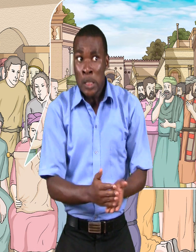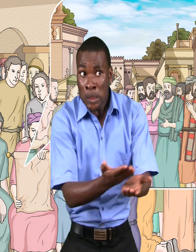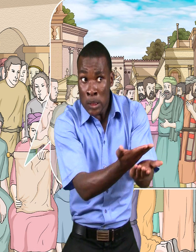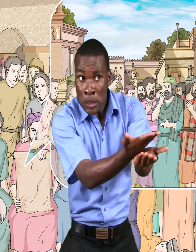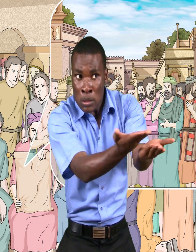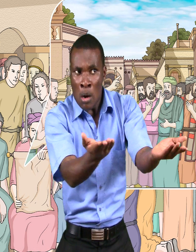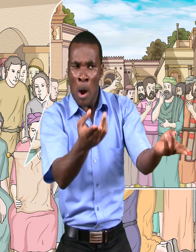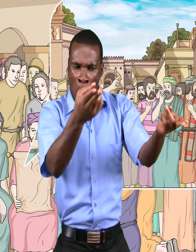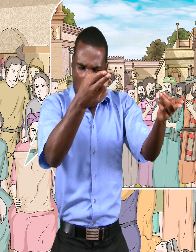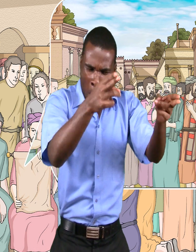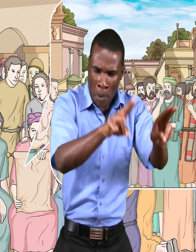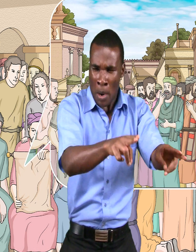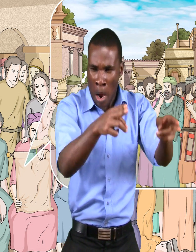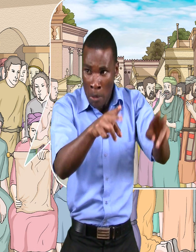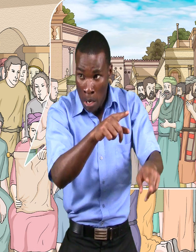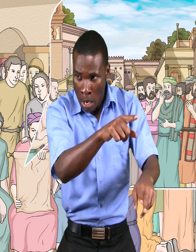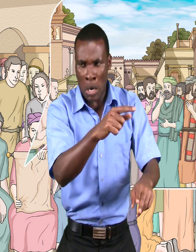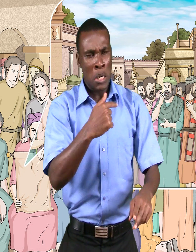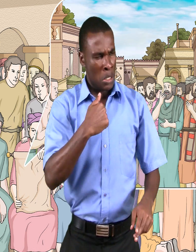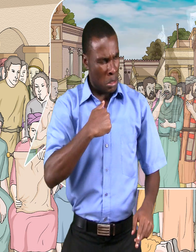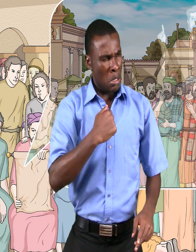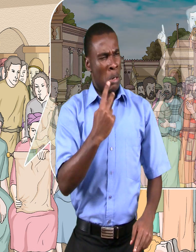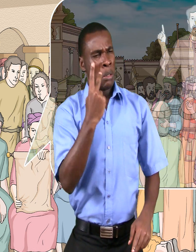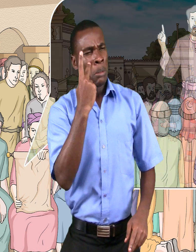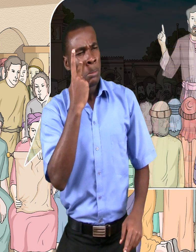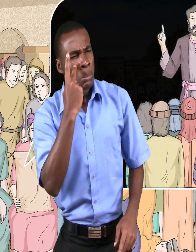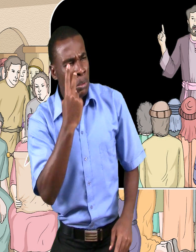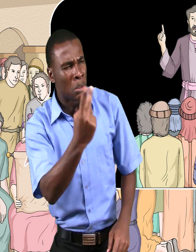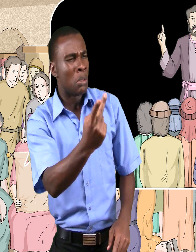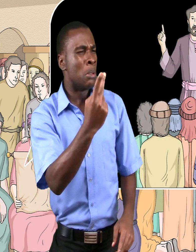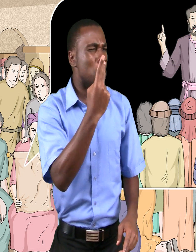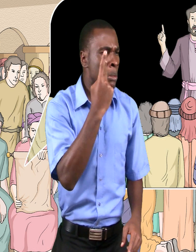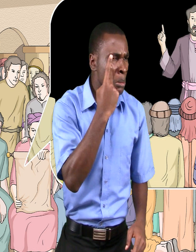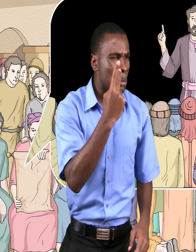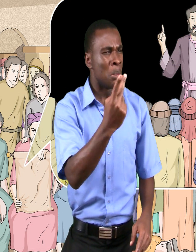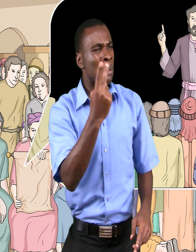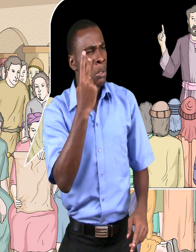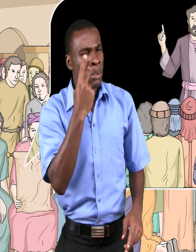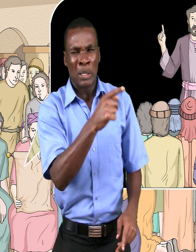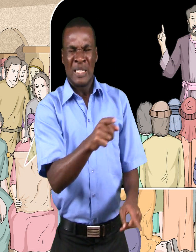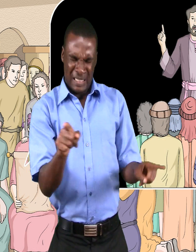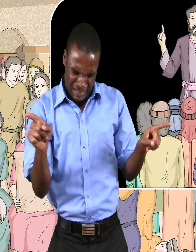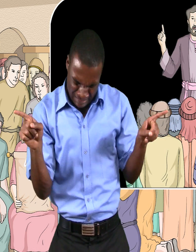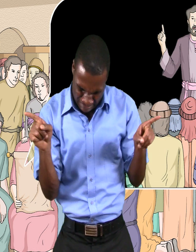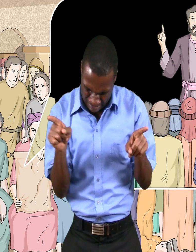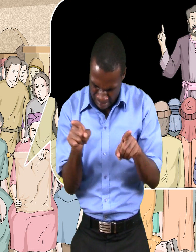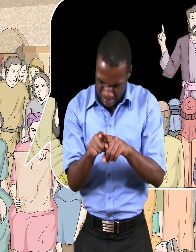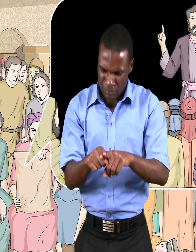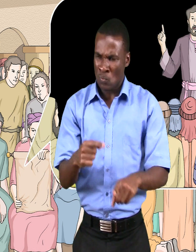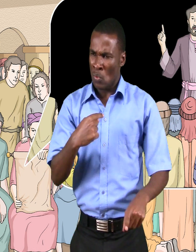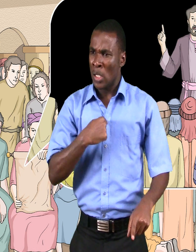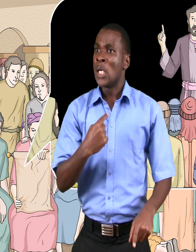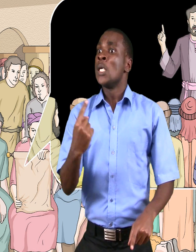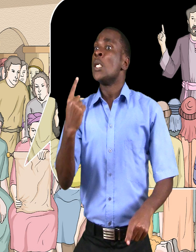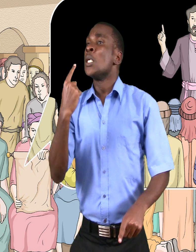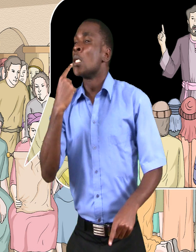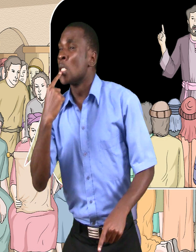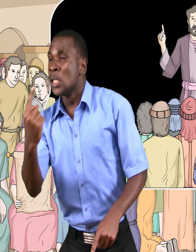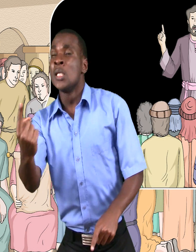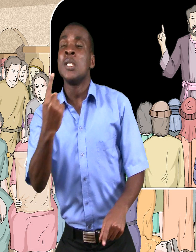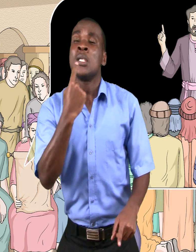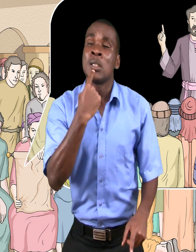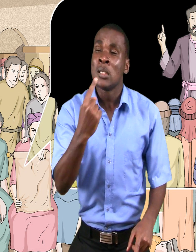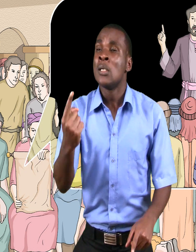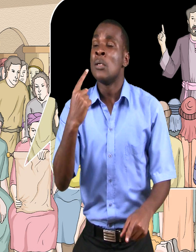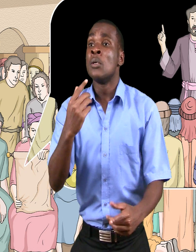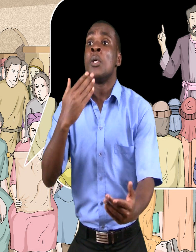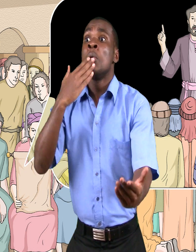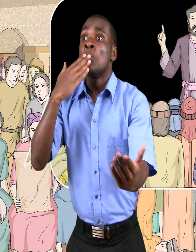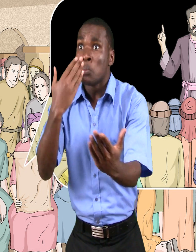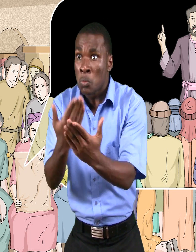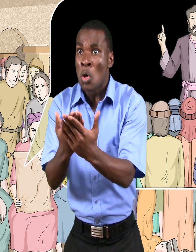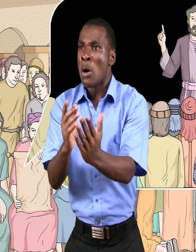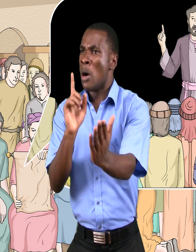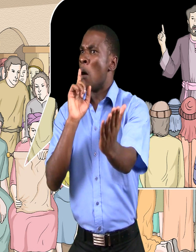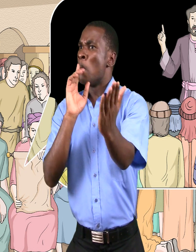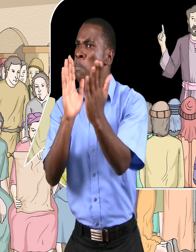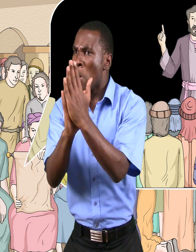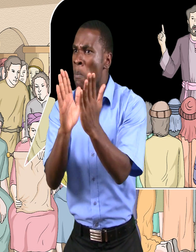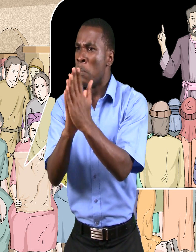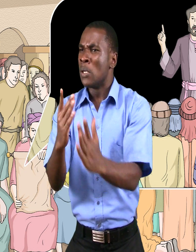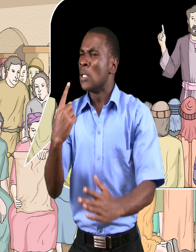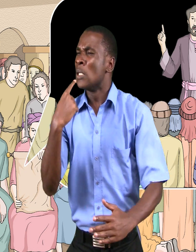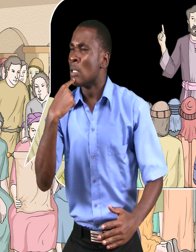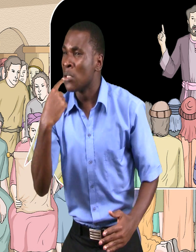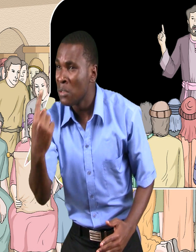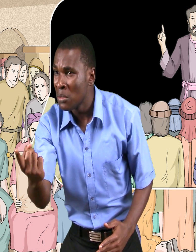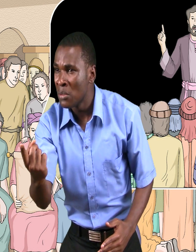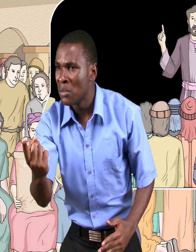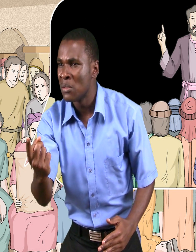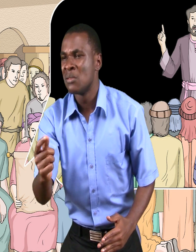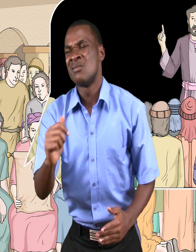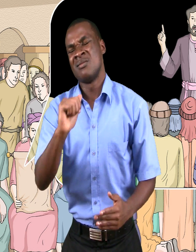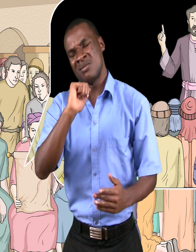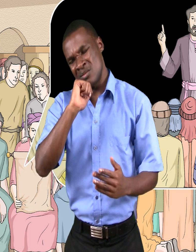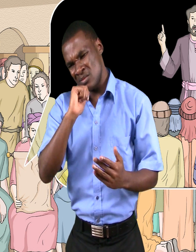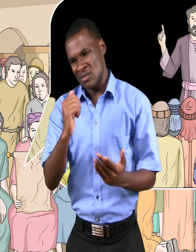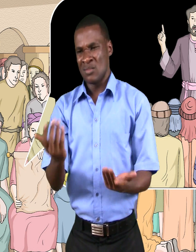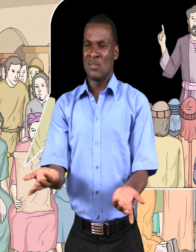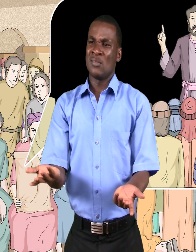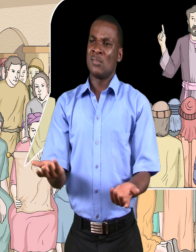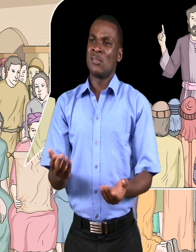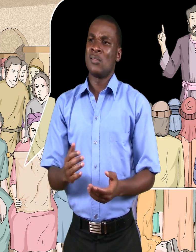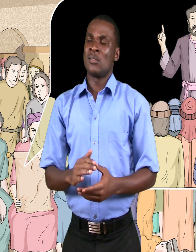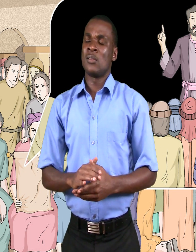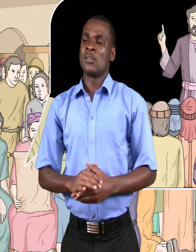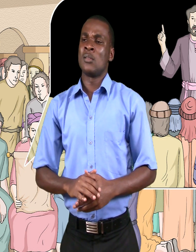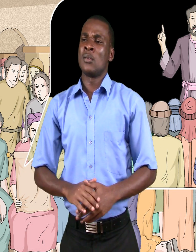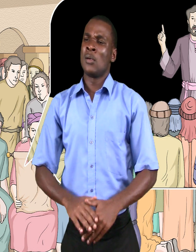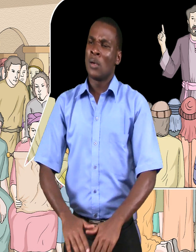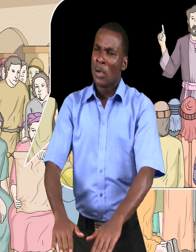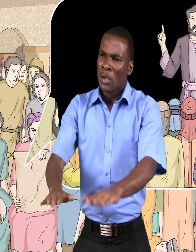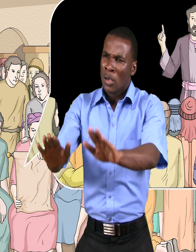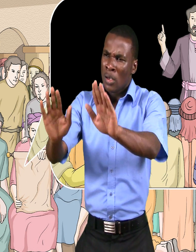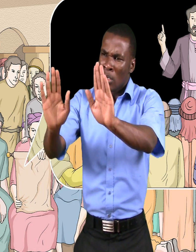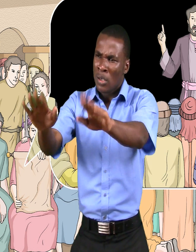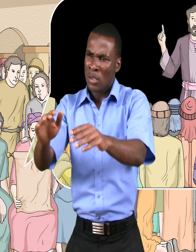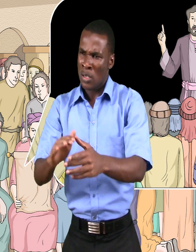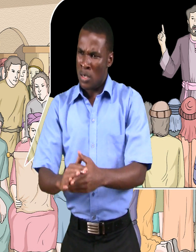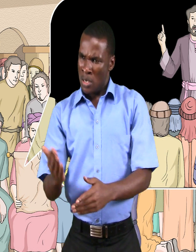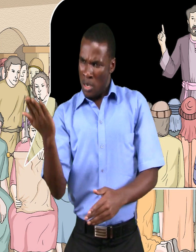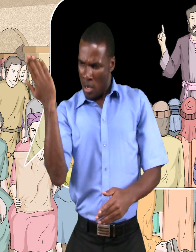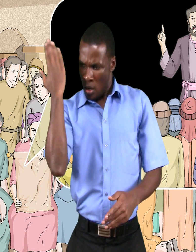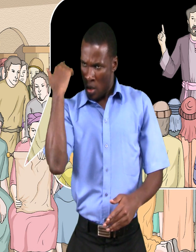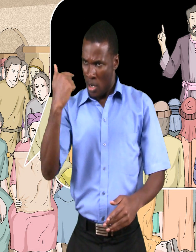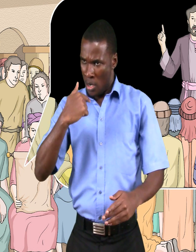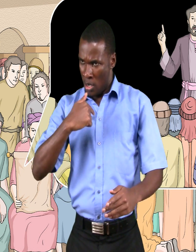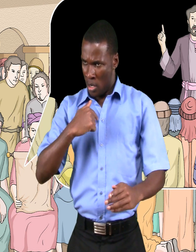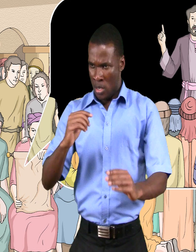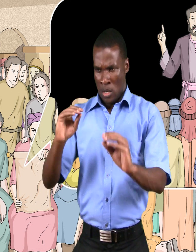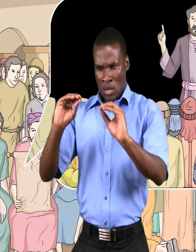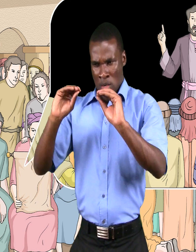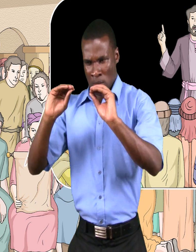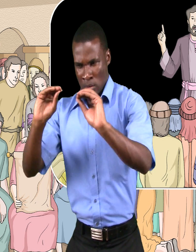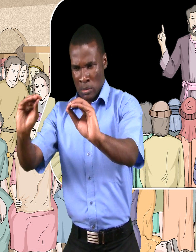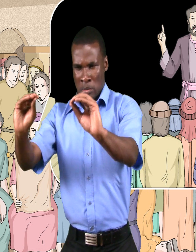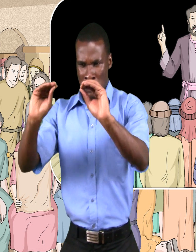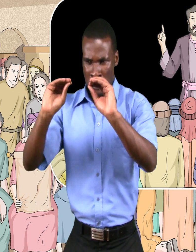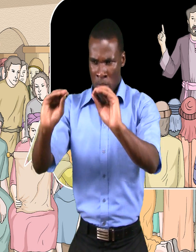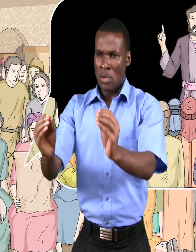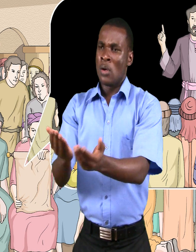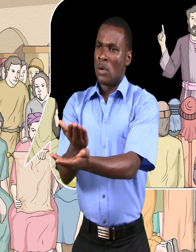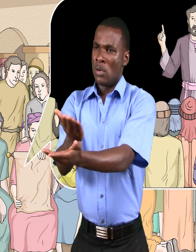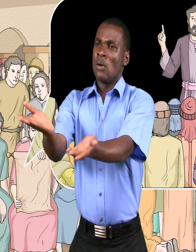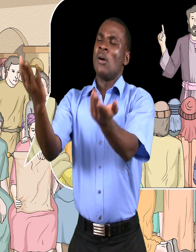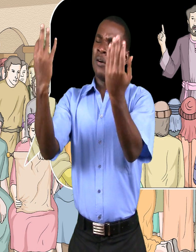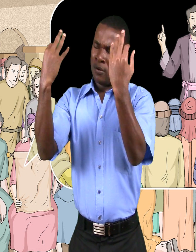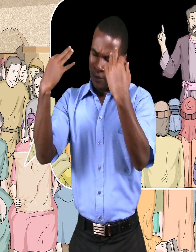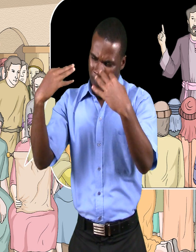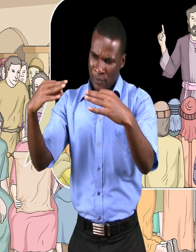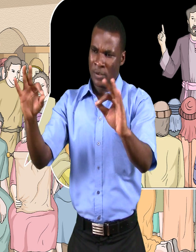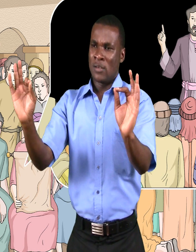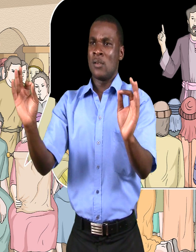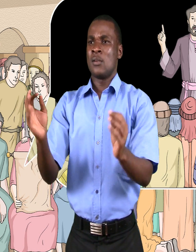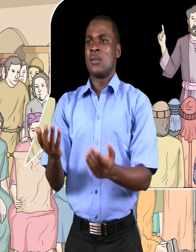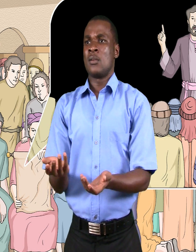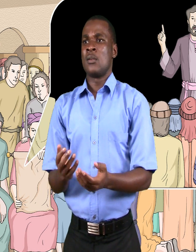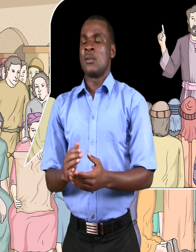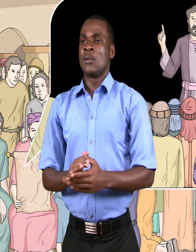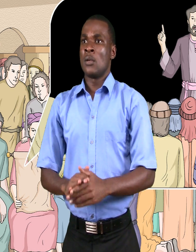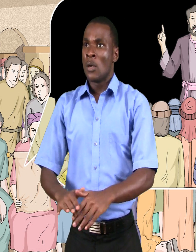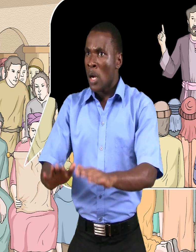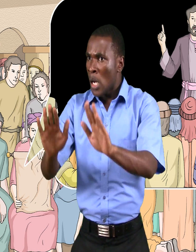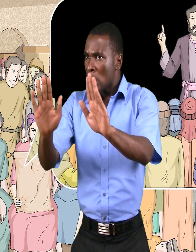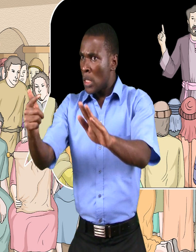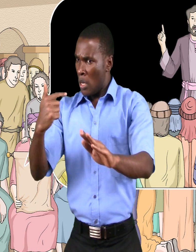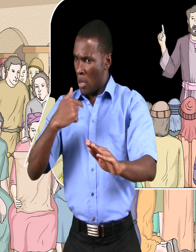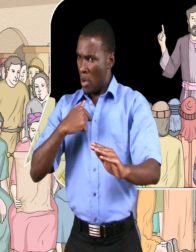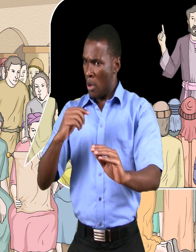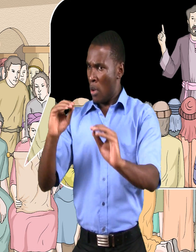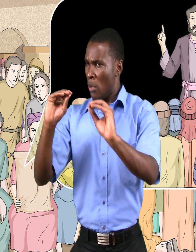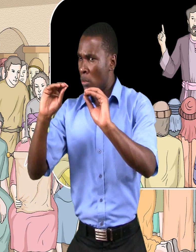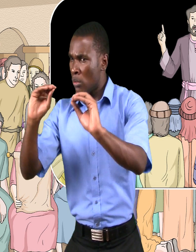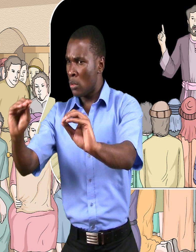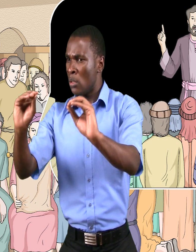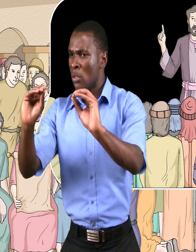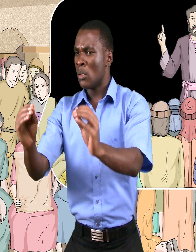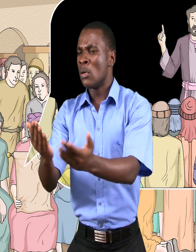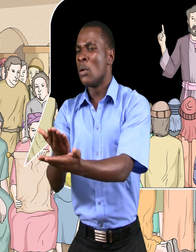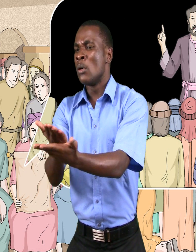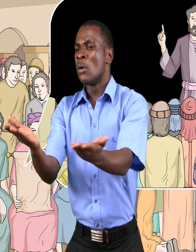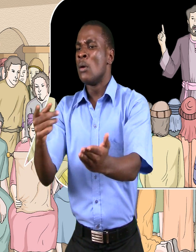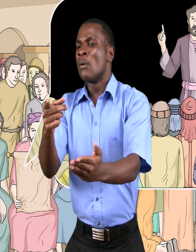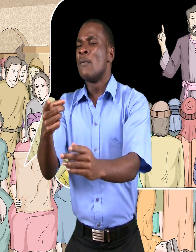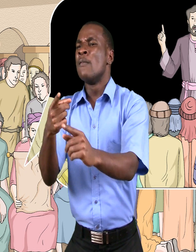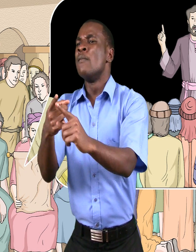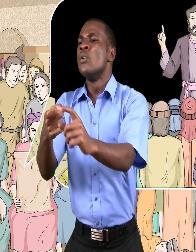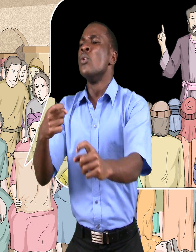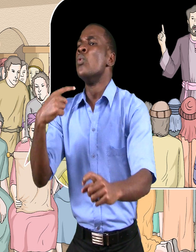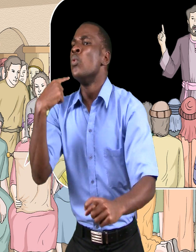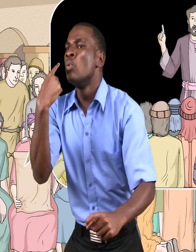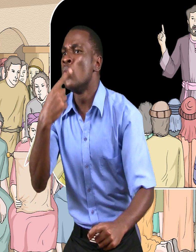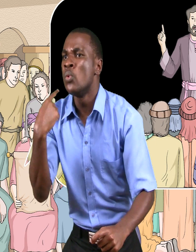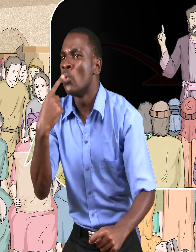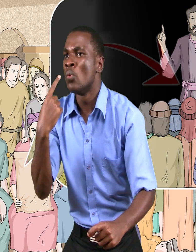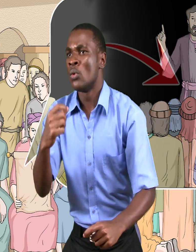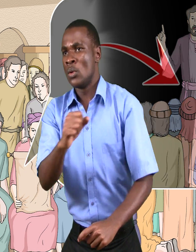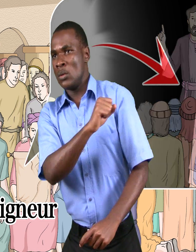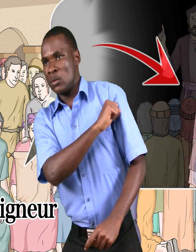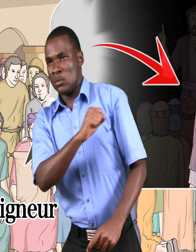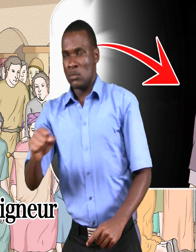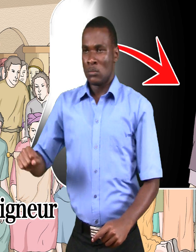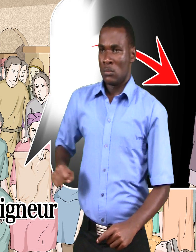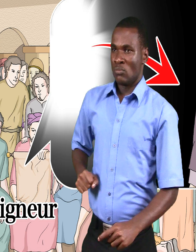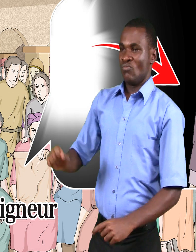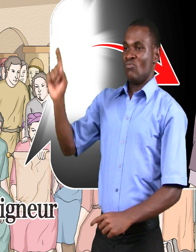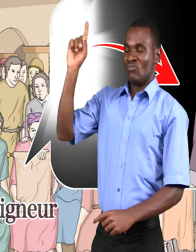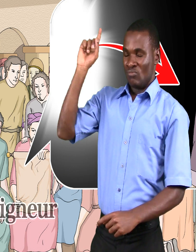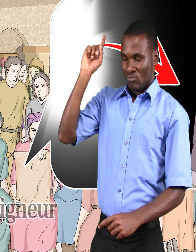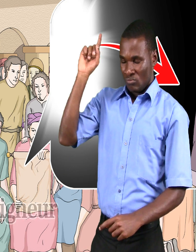What can I say to you? Shall I praise you for this? No, I will not!